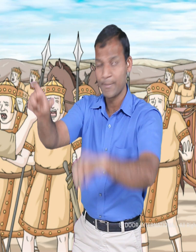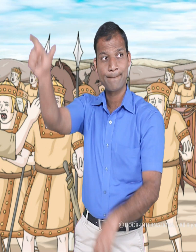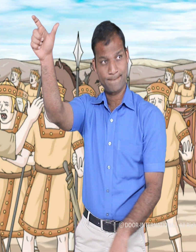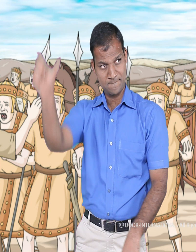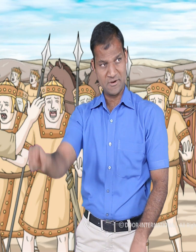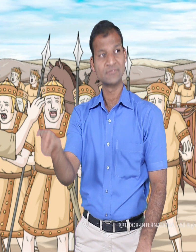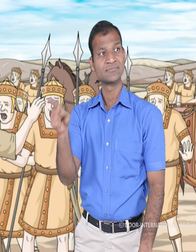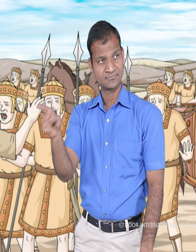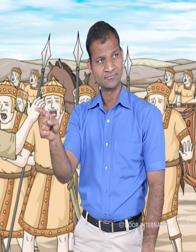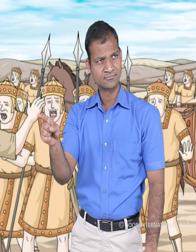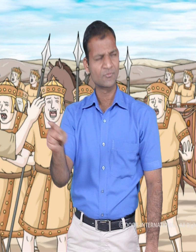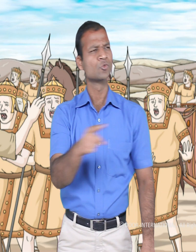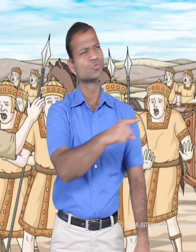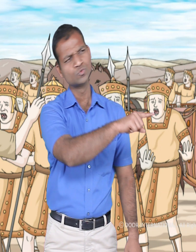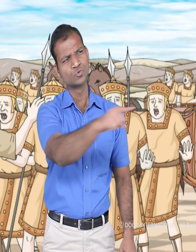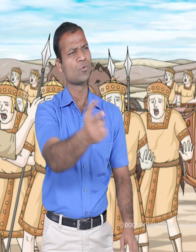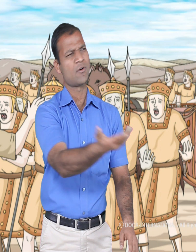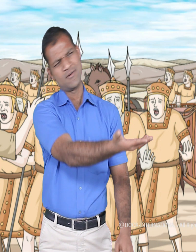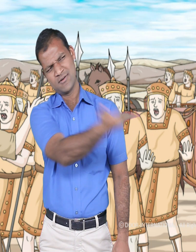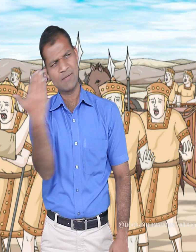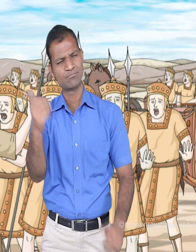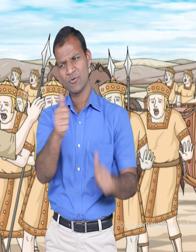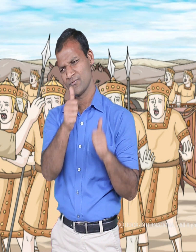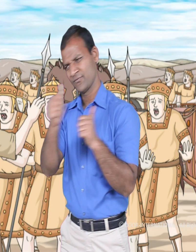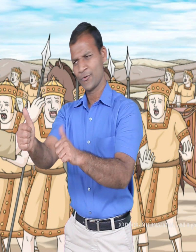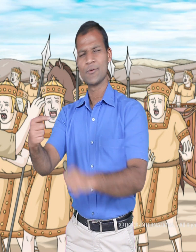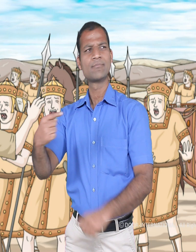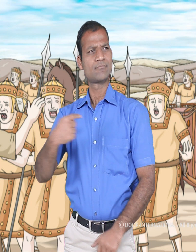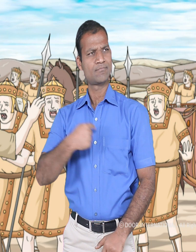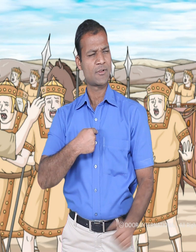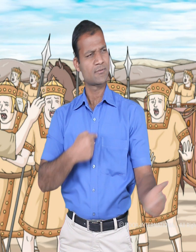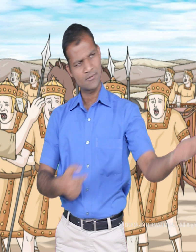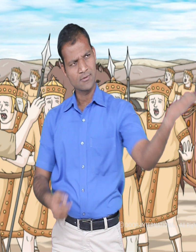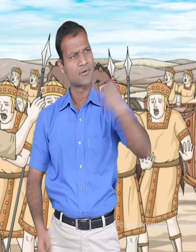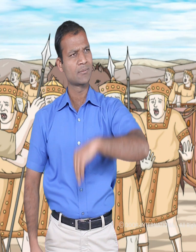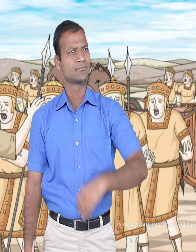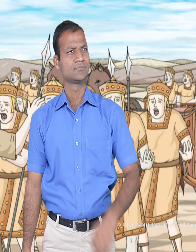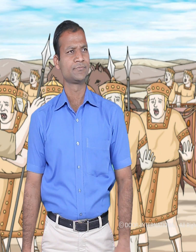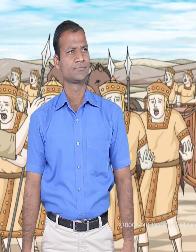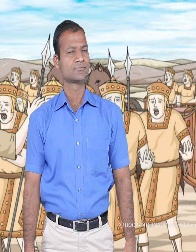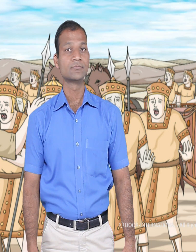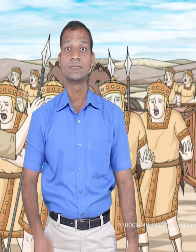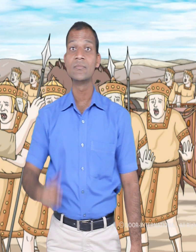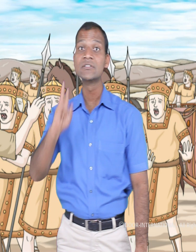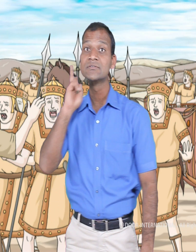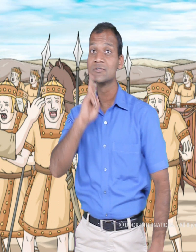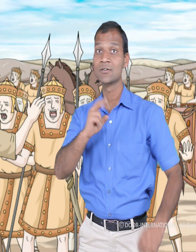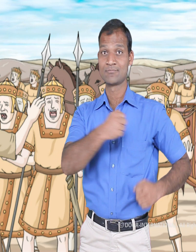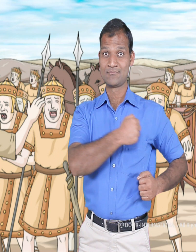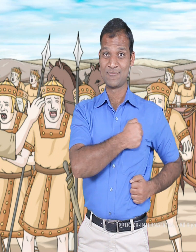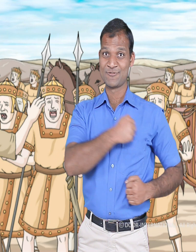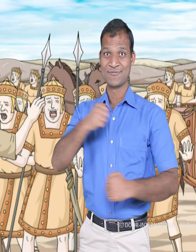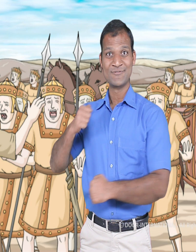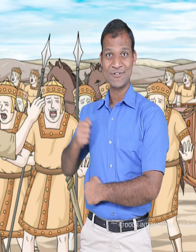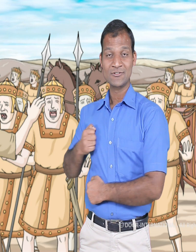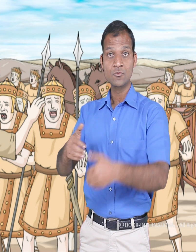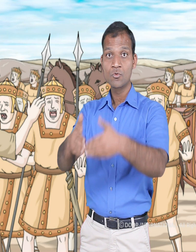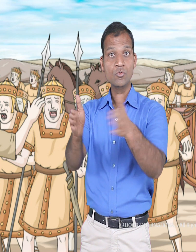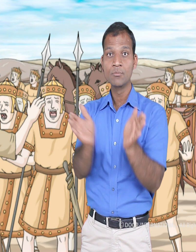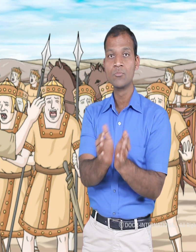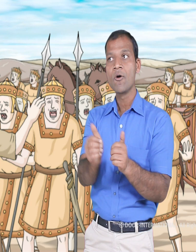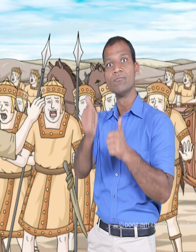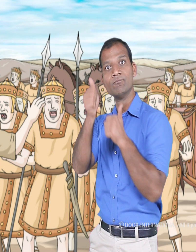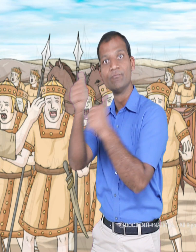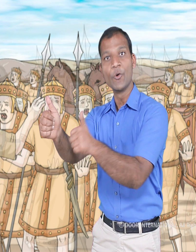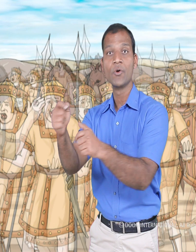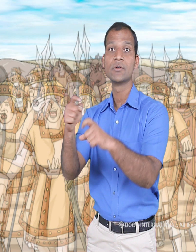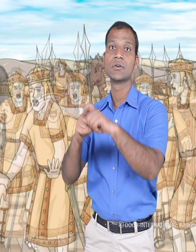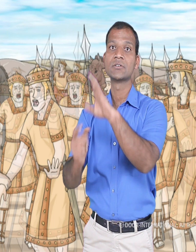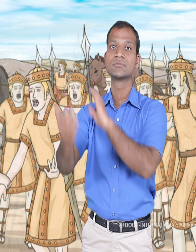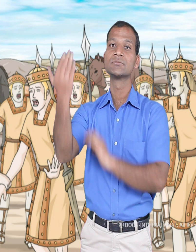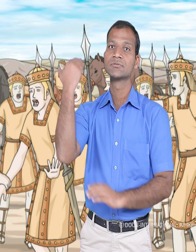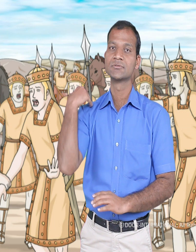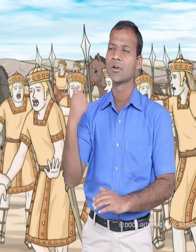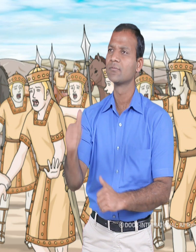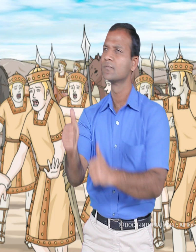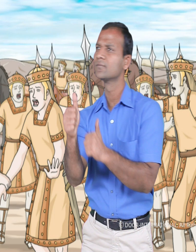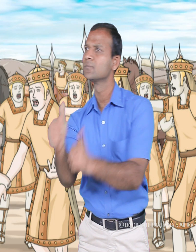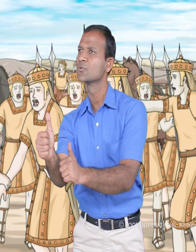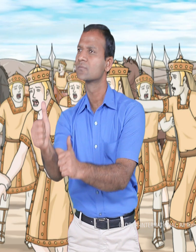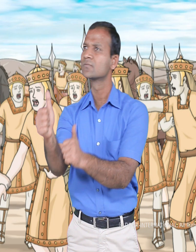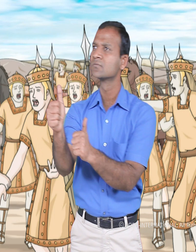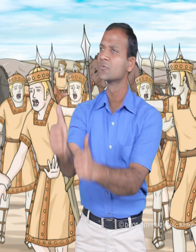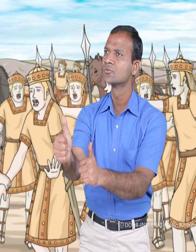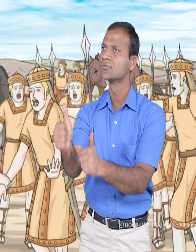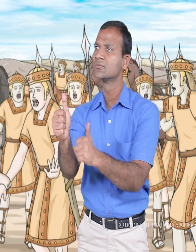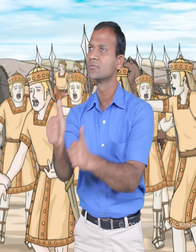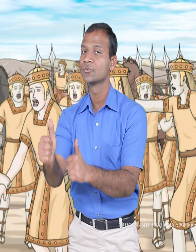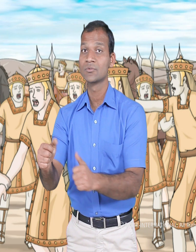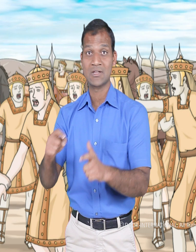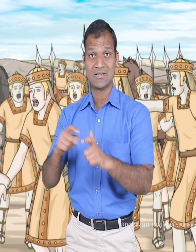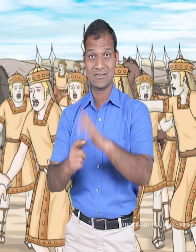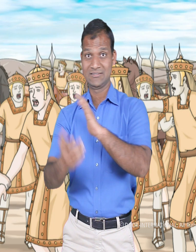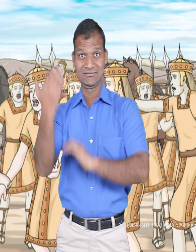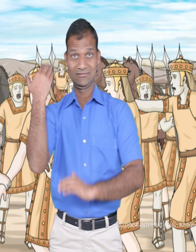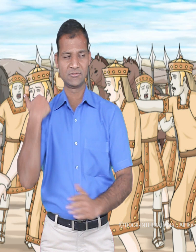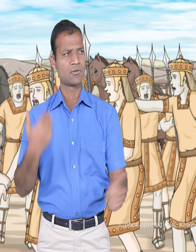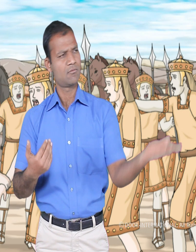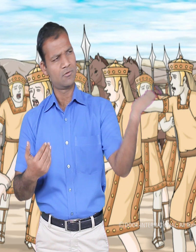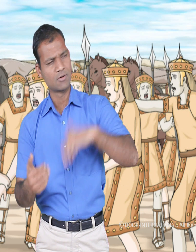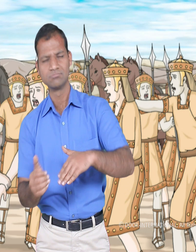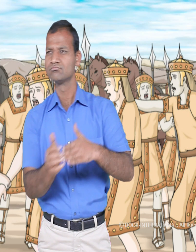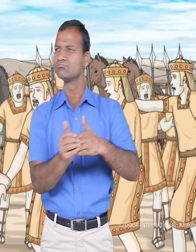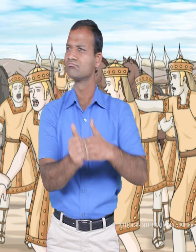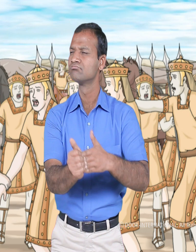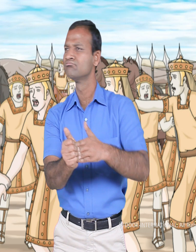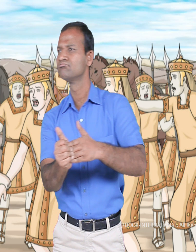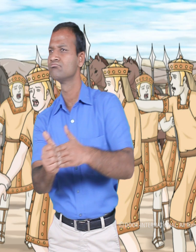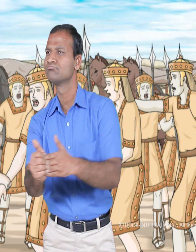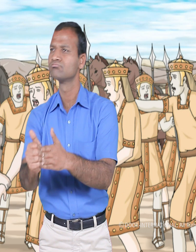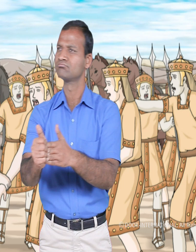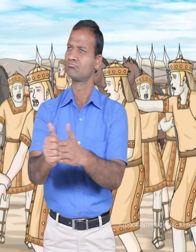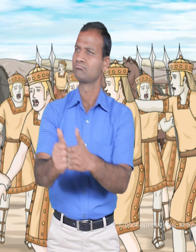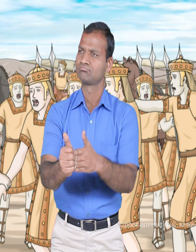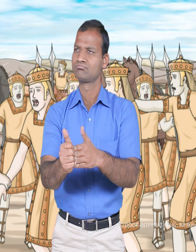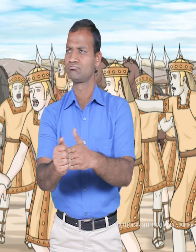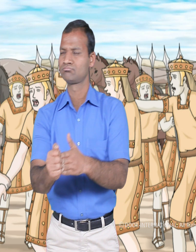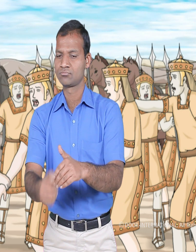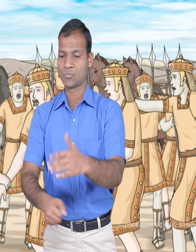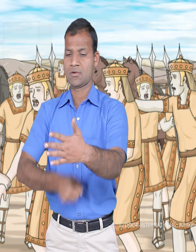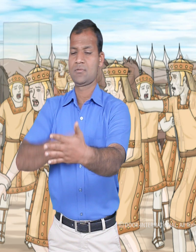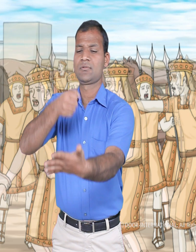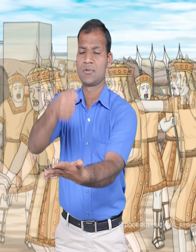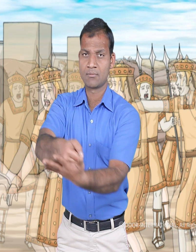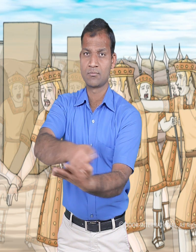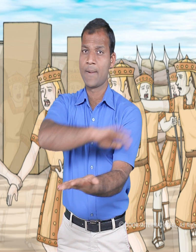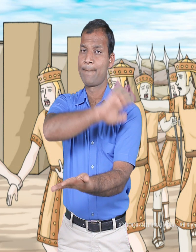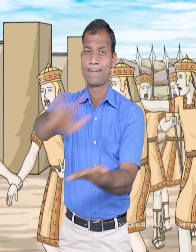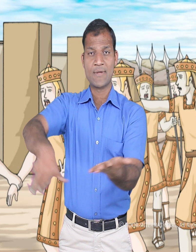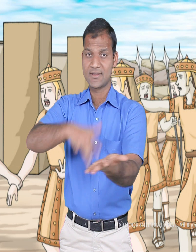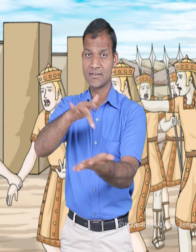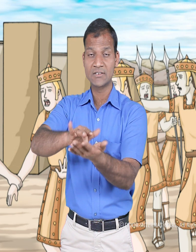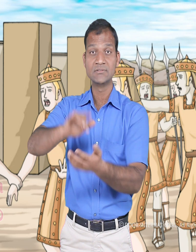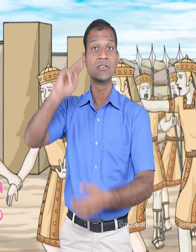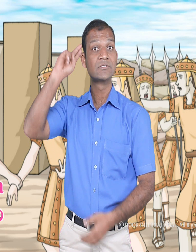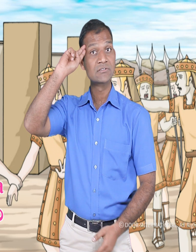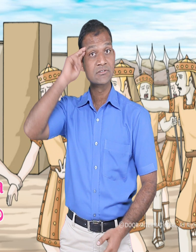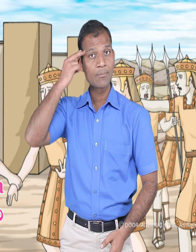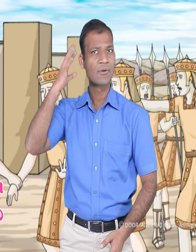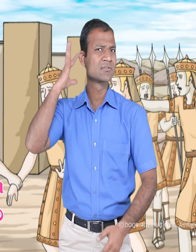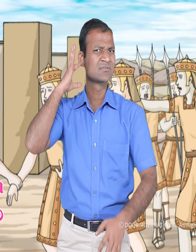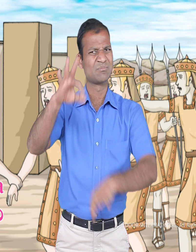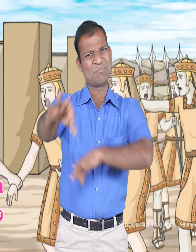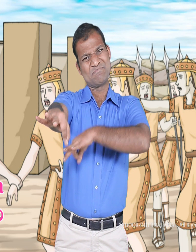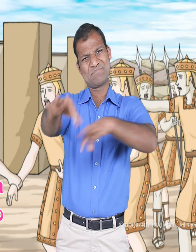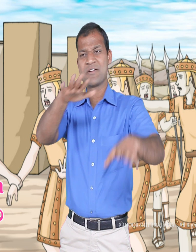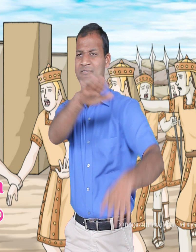Follow me, and I will take you to the man you are seeking.”